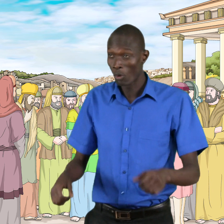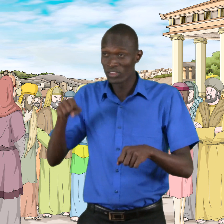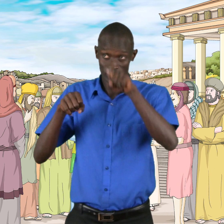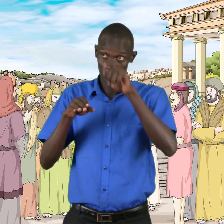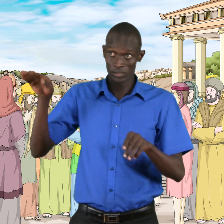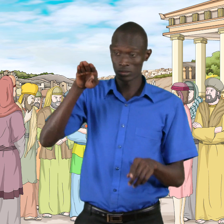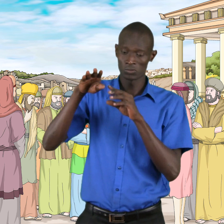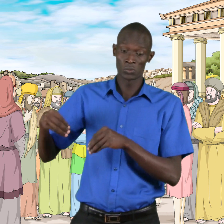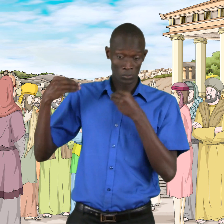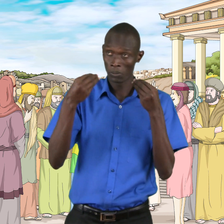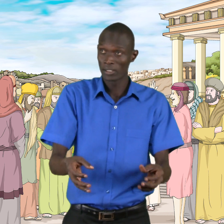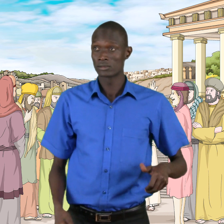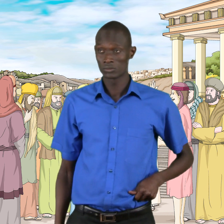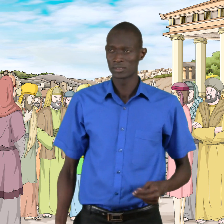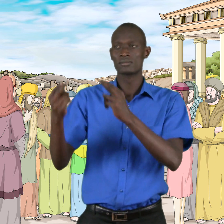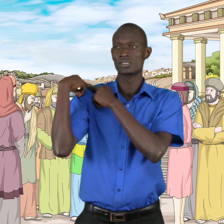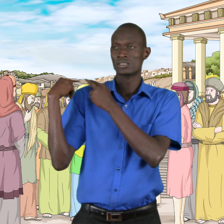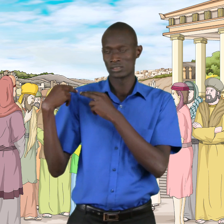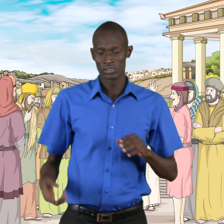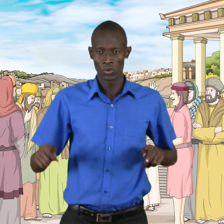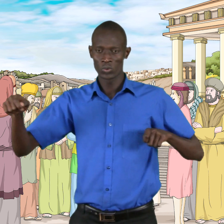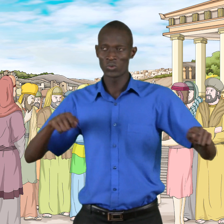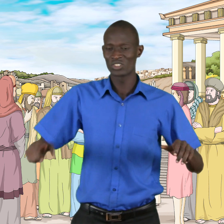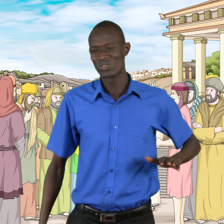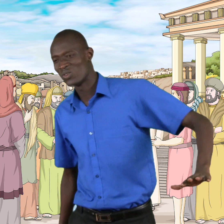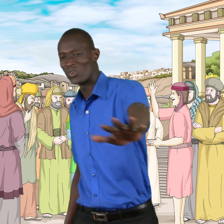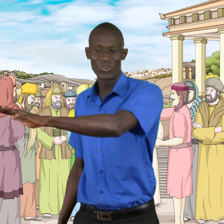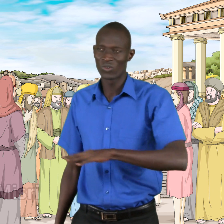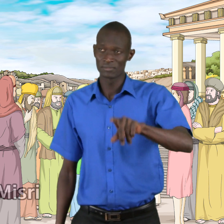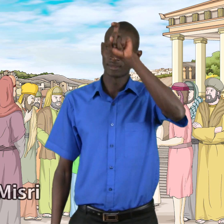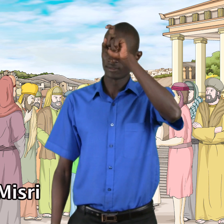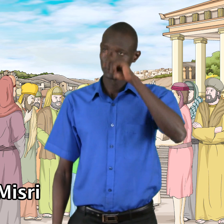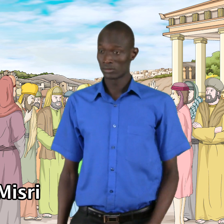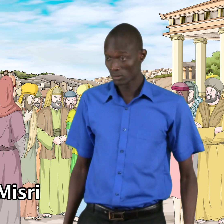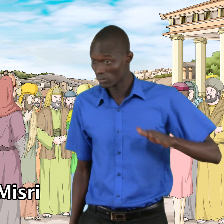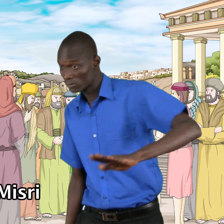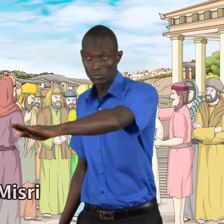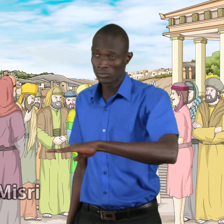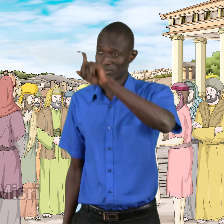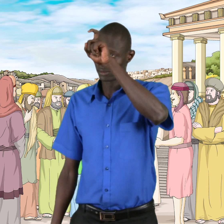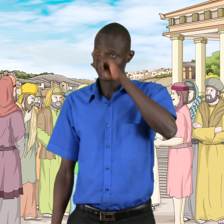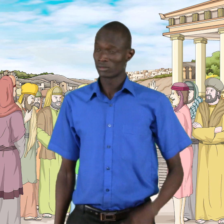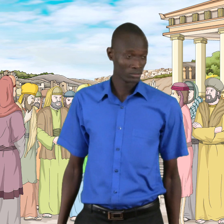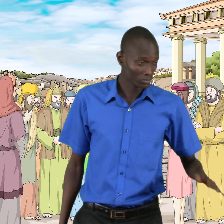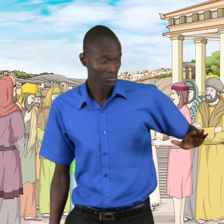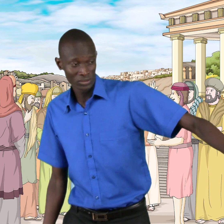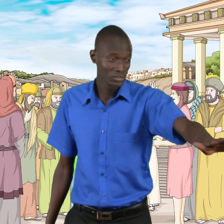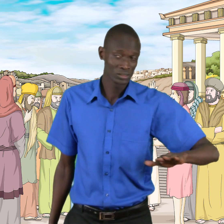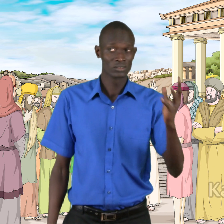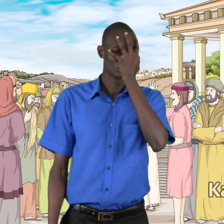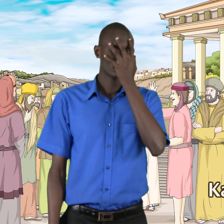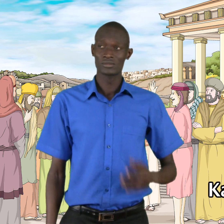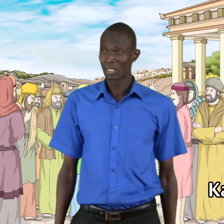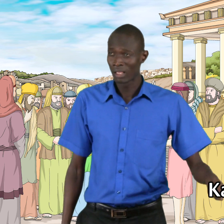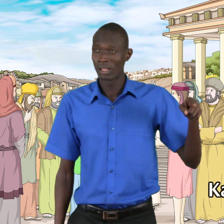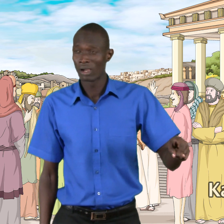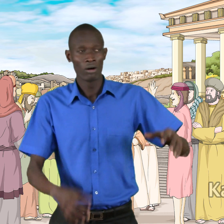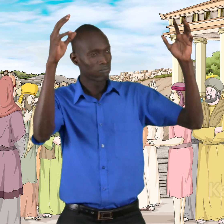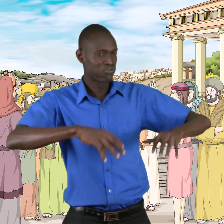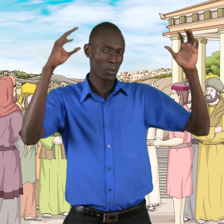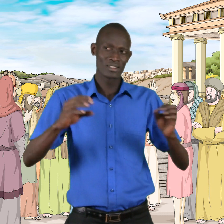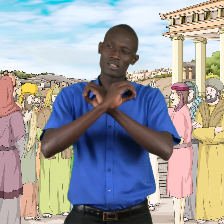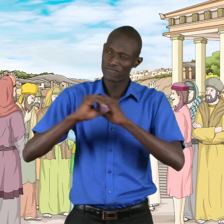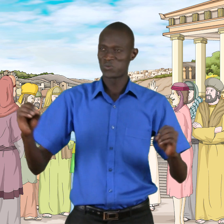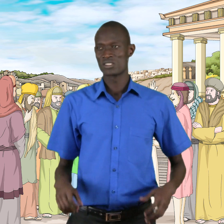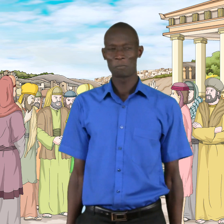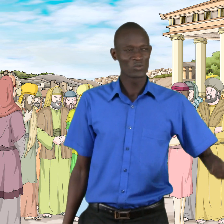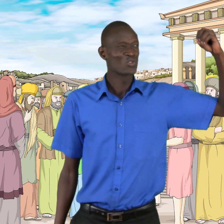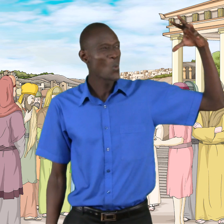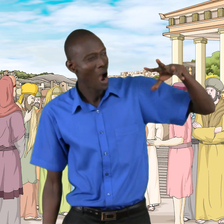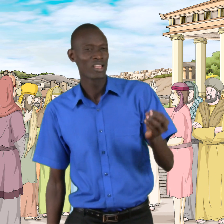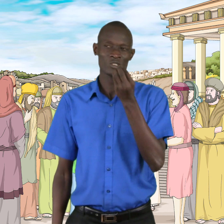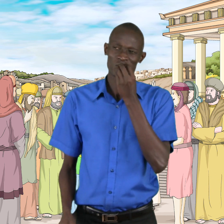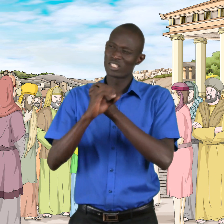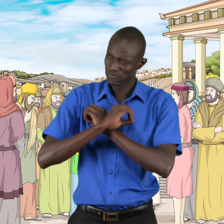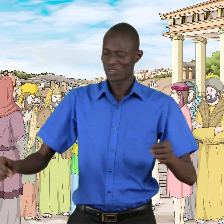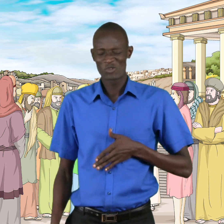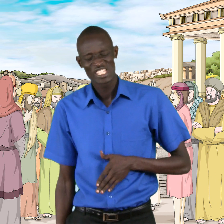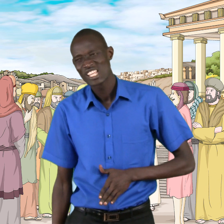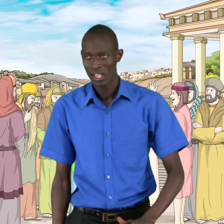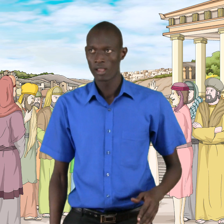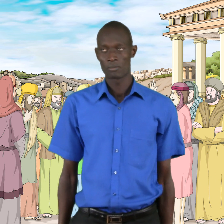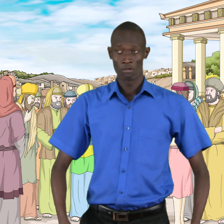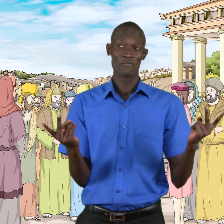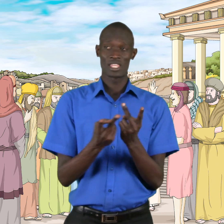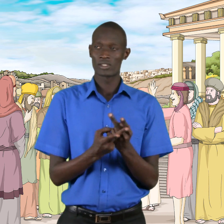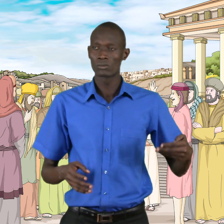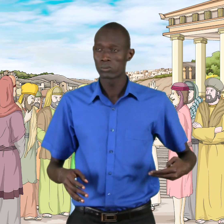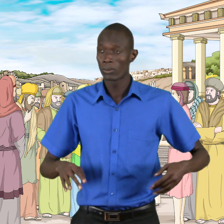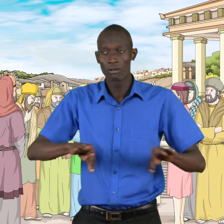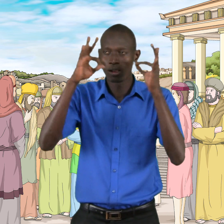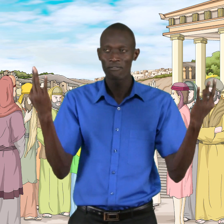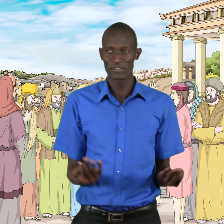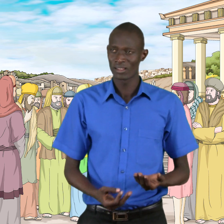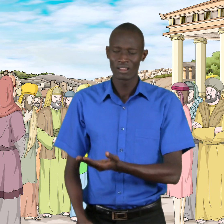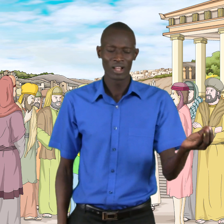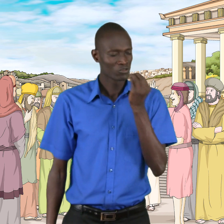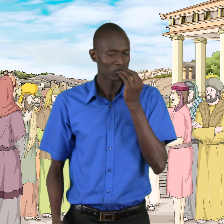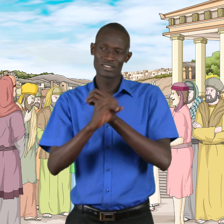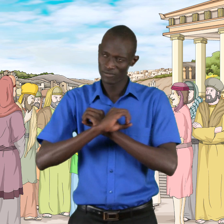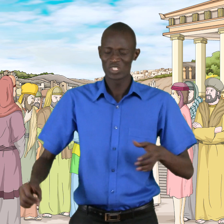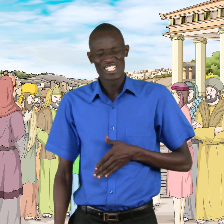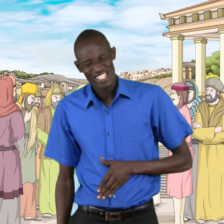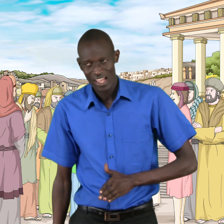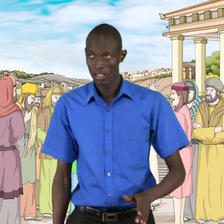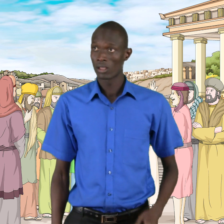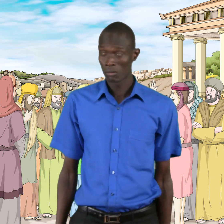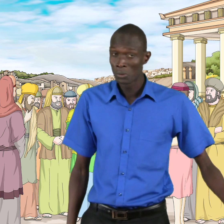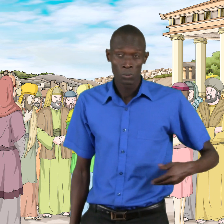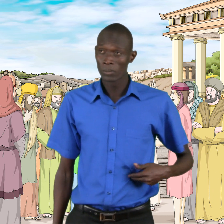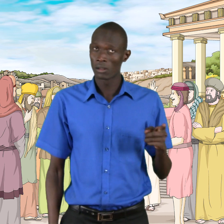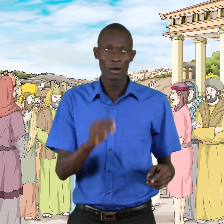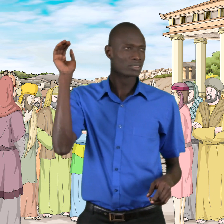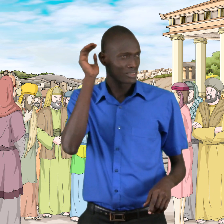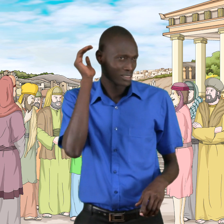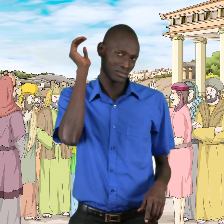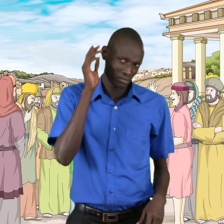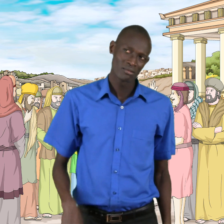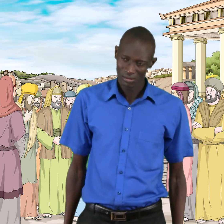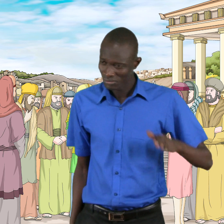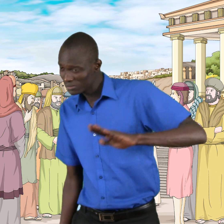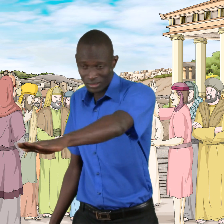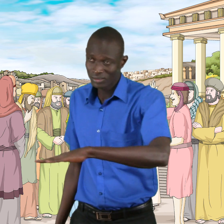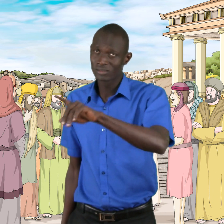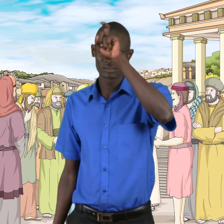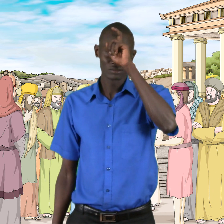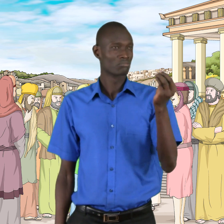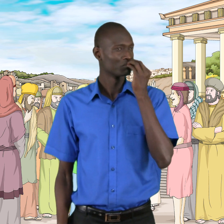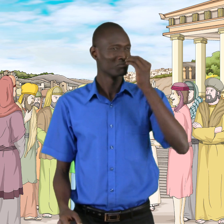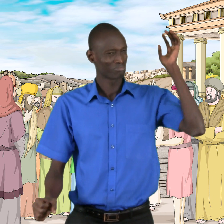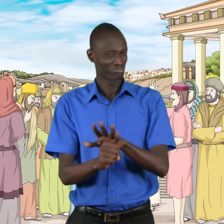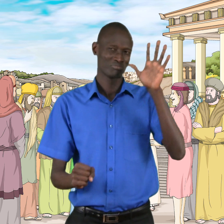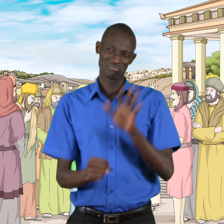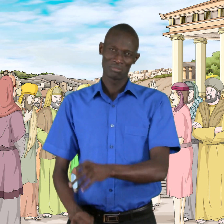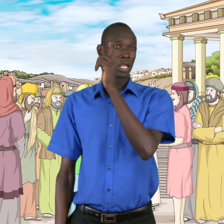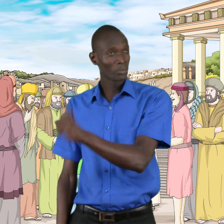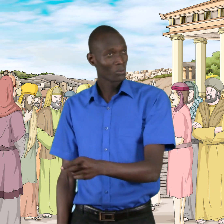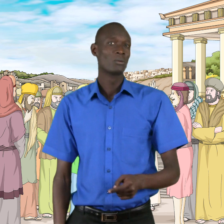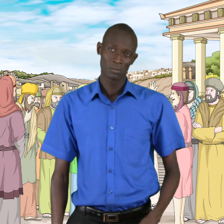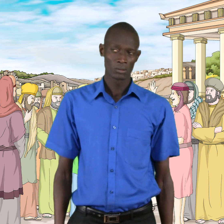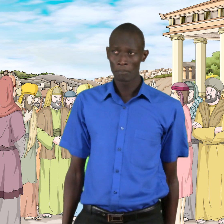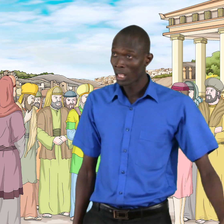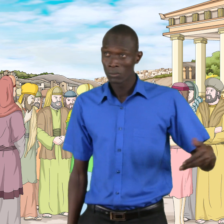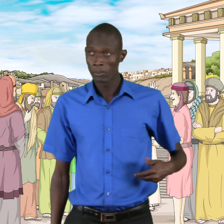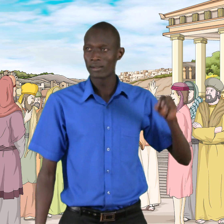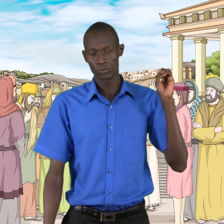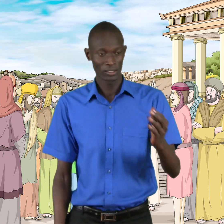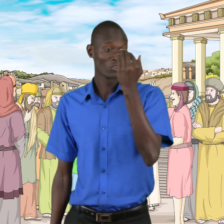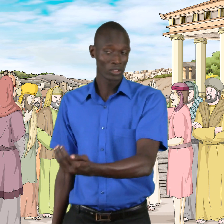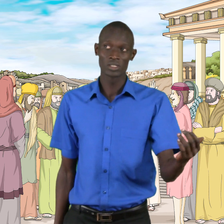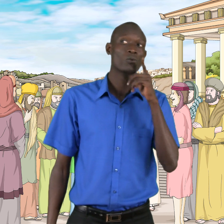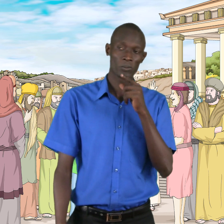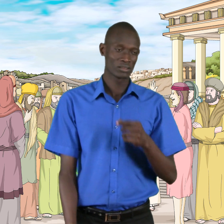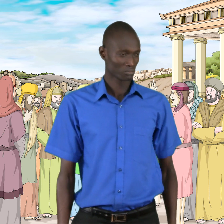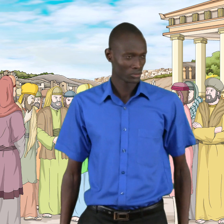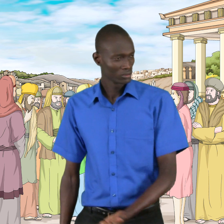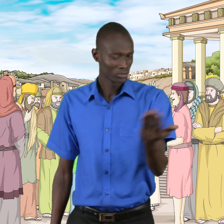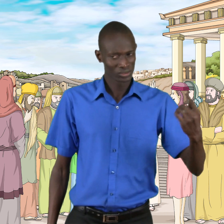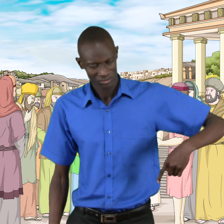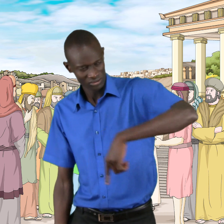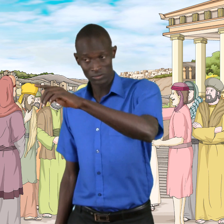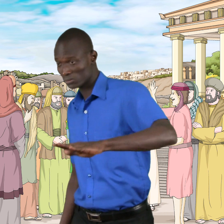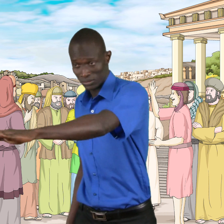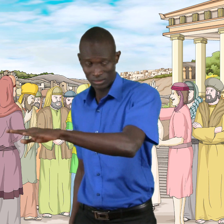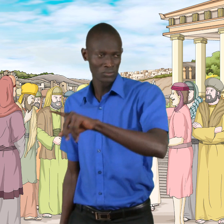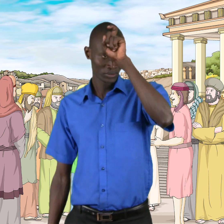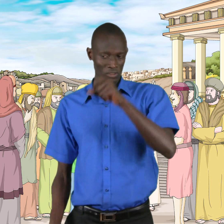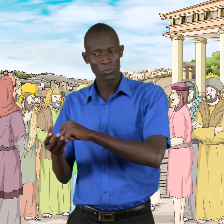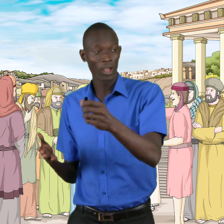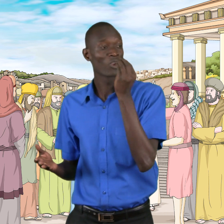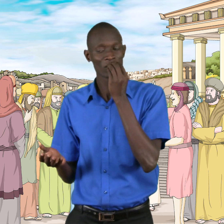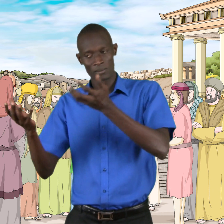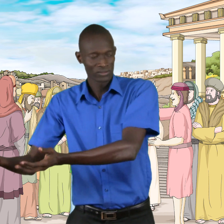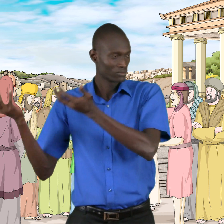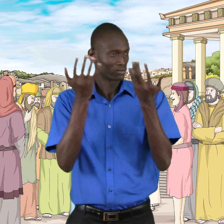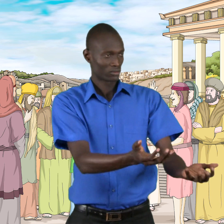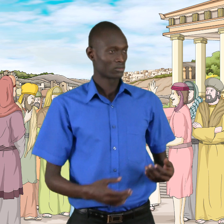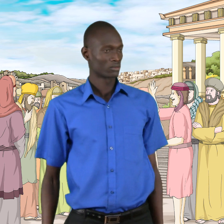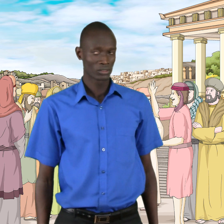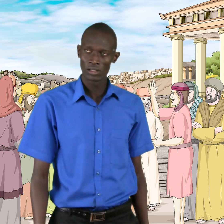Then famine and great suffering swept across Egypt and Canaan, and our fathers could not find food.